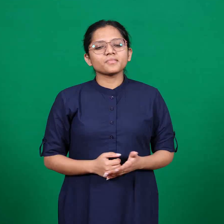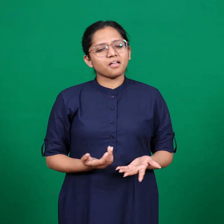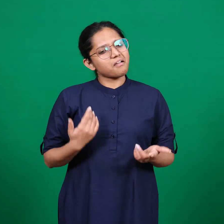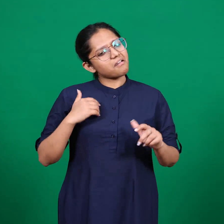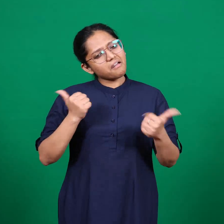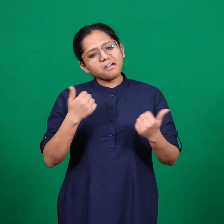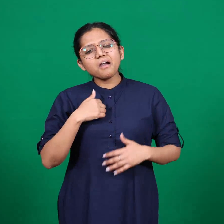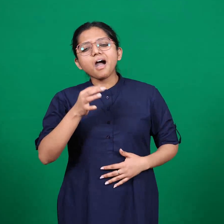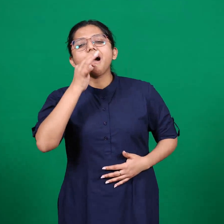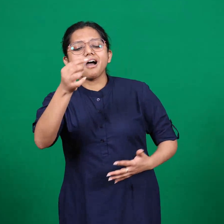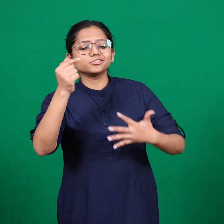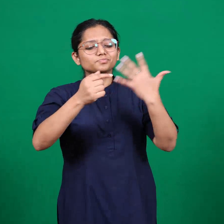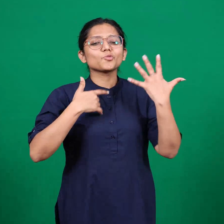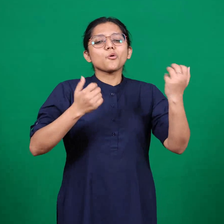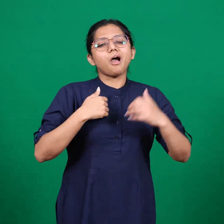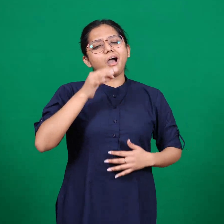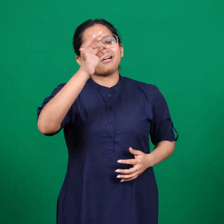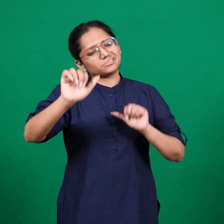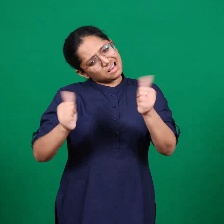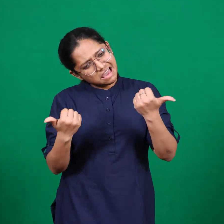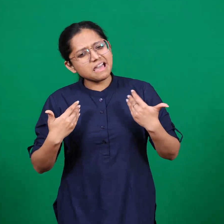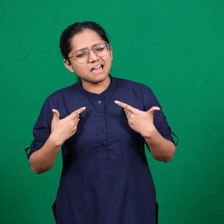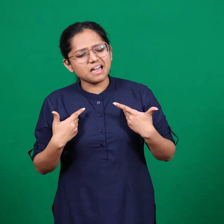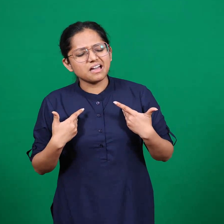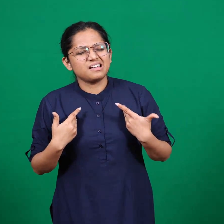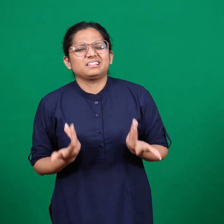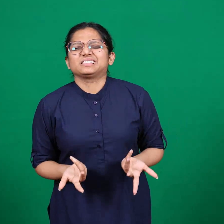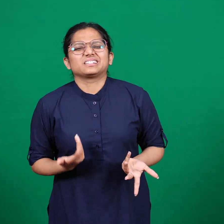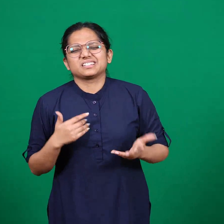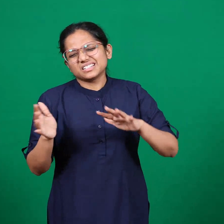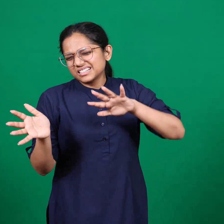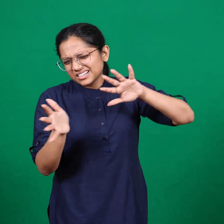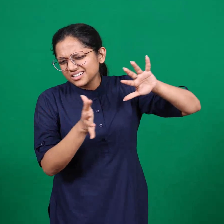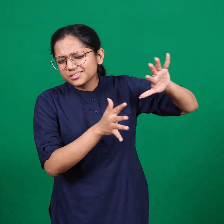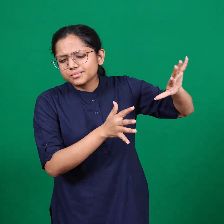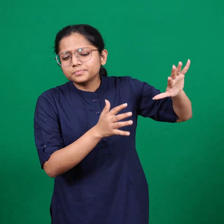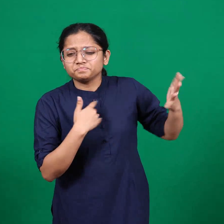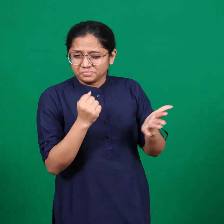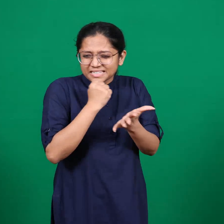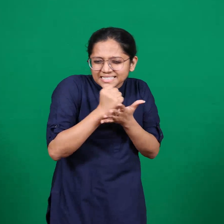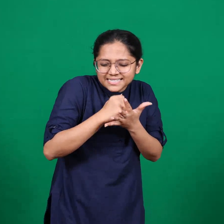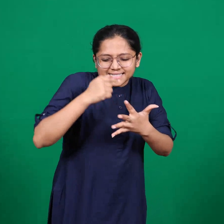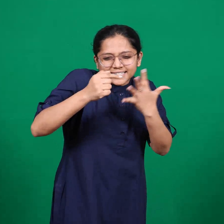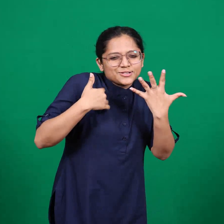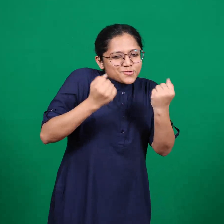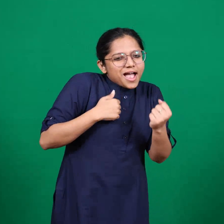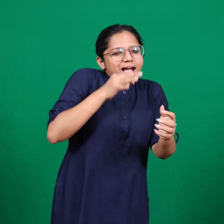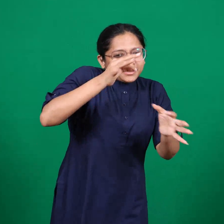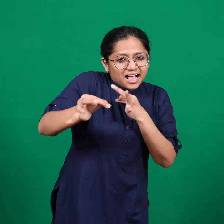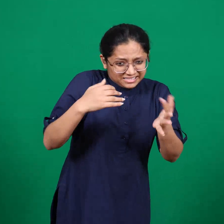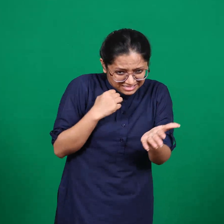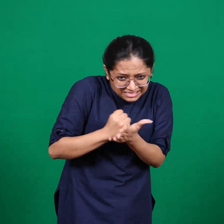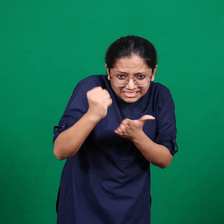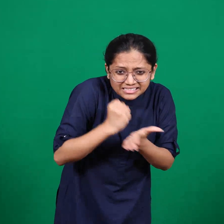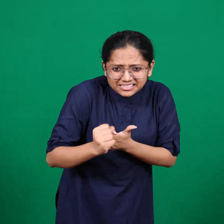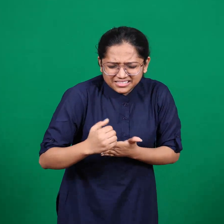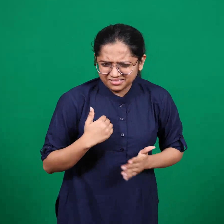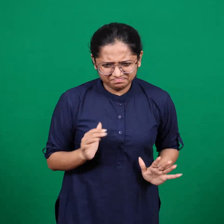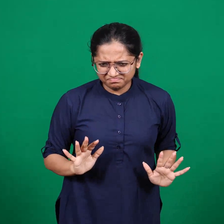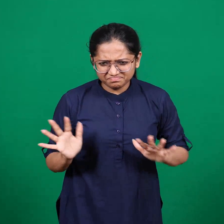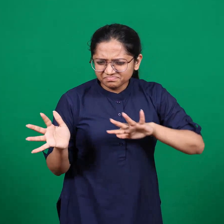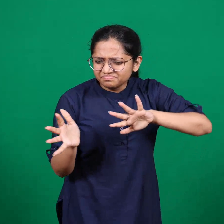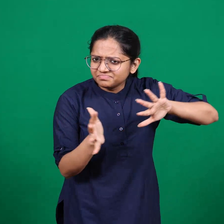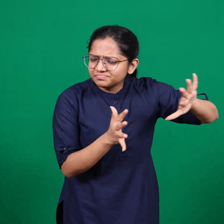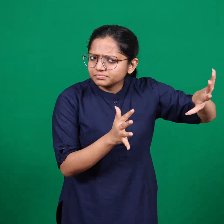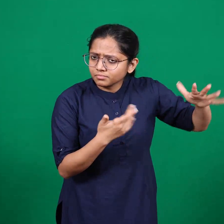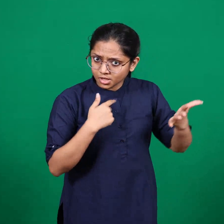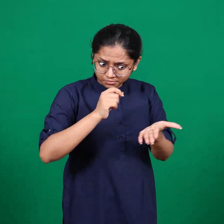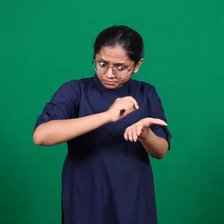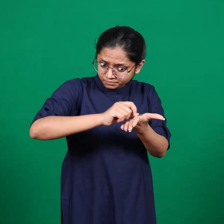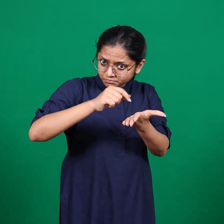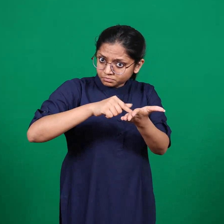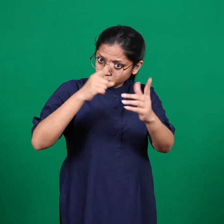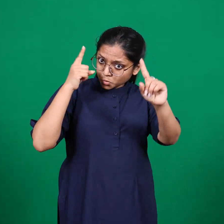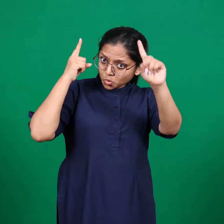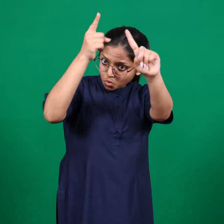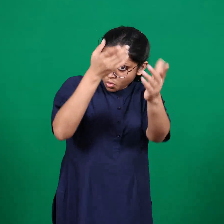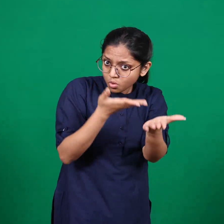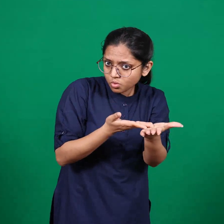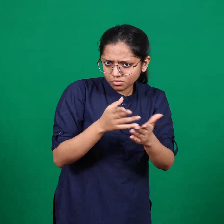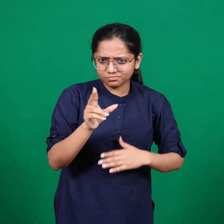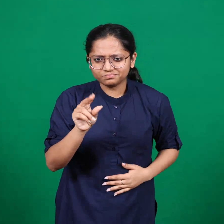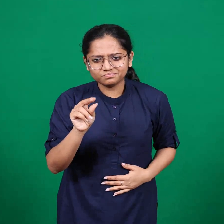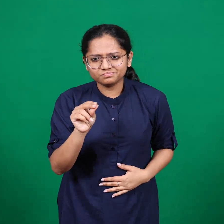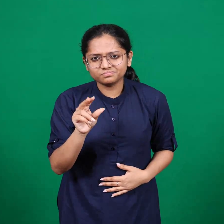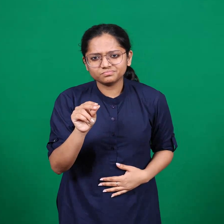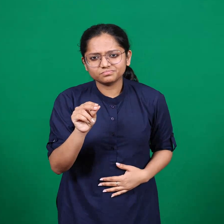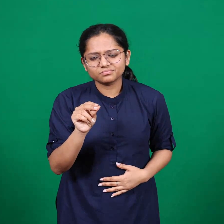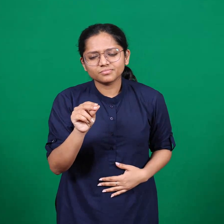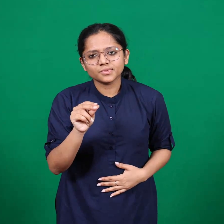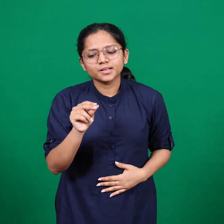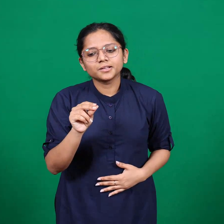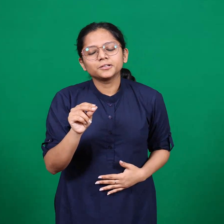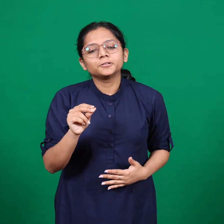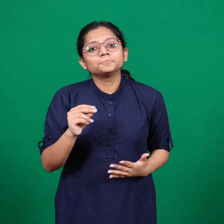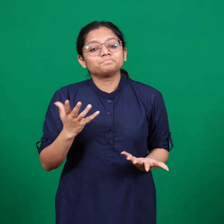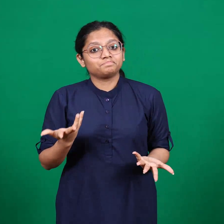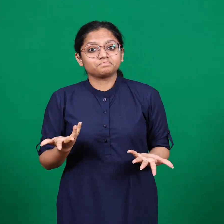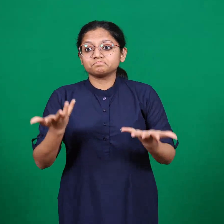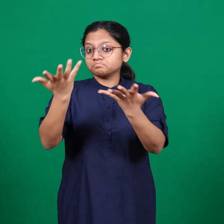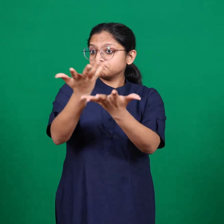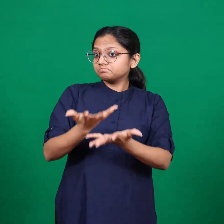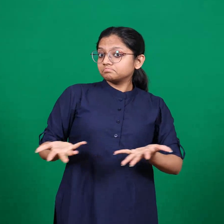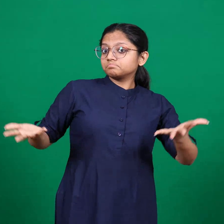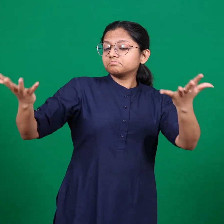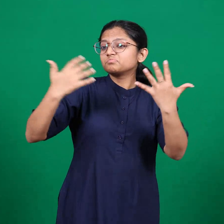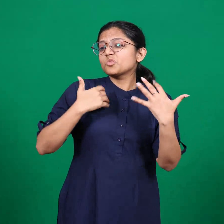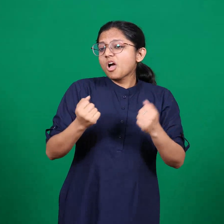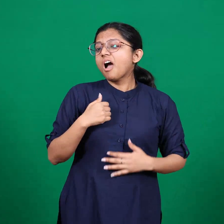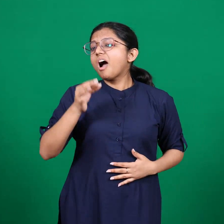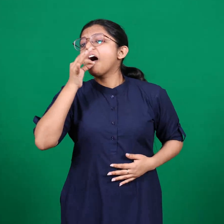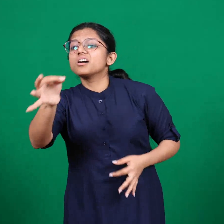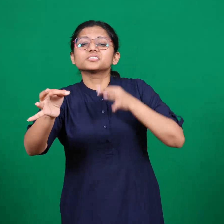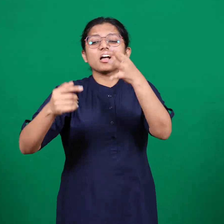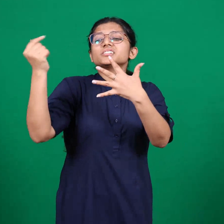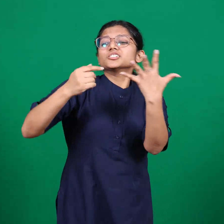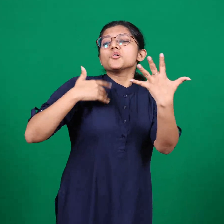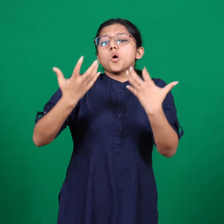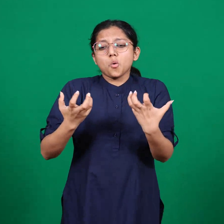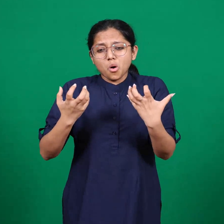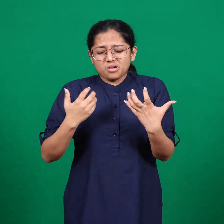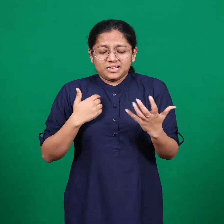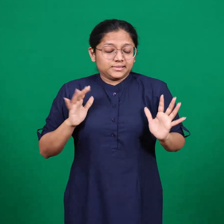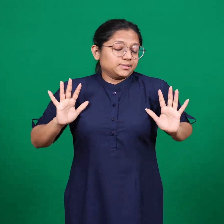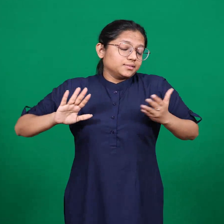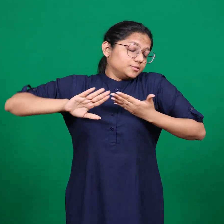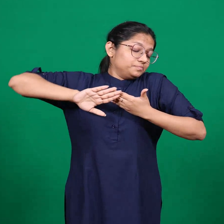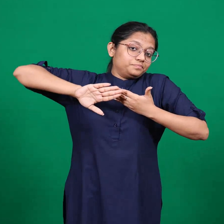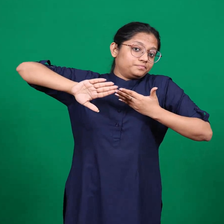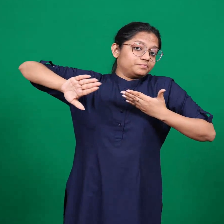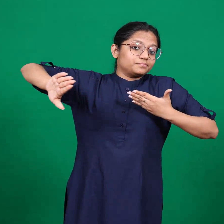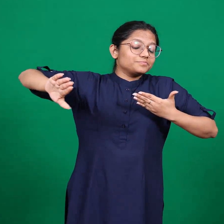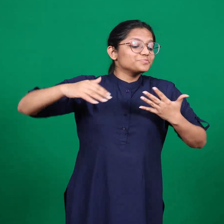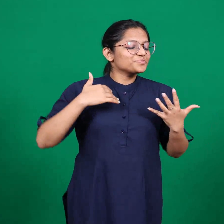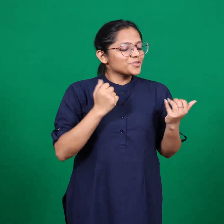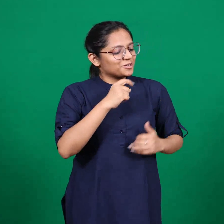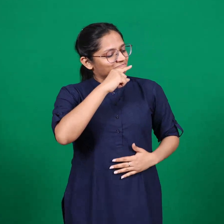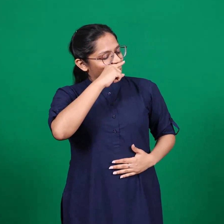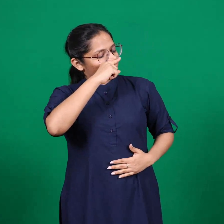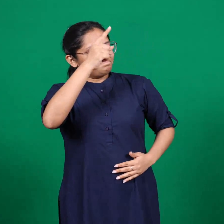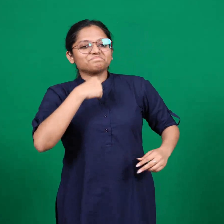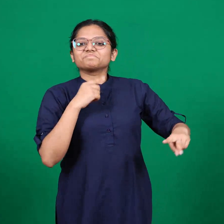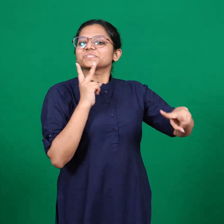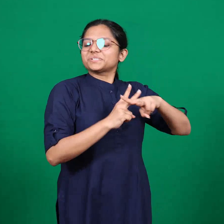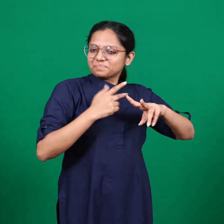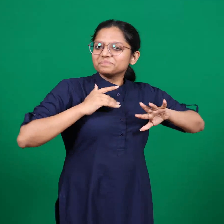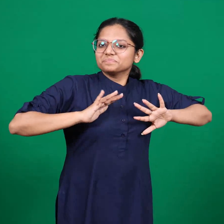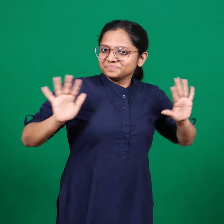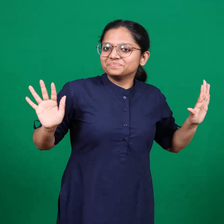But I have not used any of these rights. And I am not writing this to suggest that something be done for me.